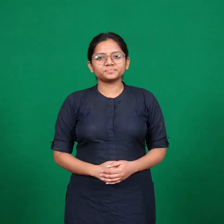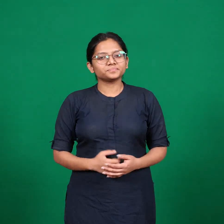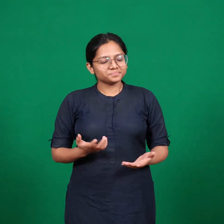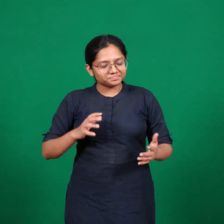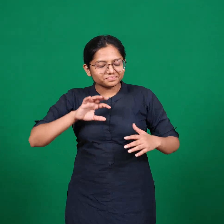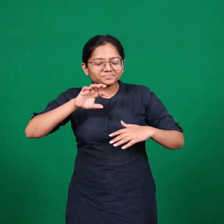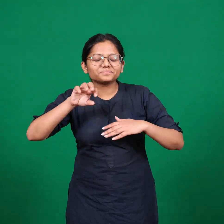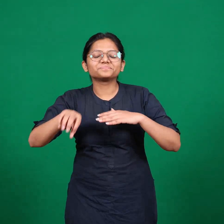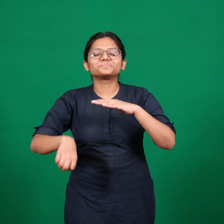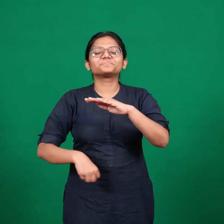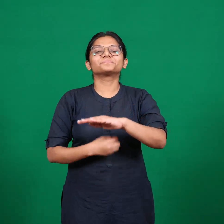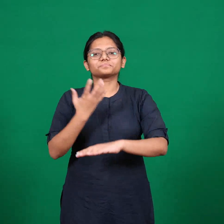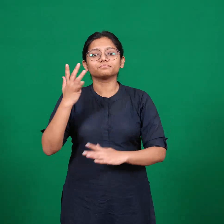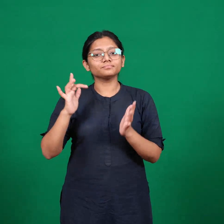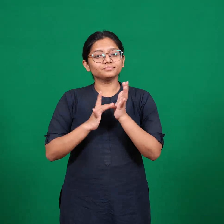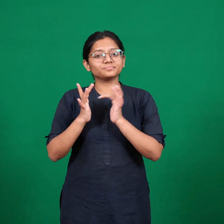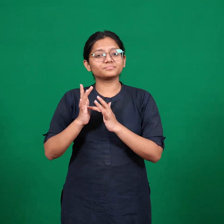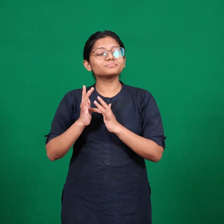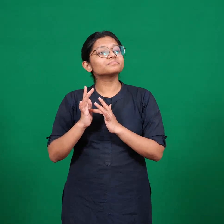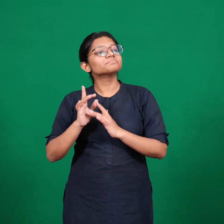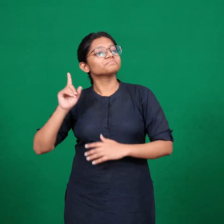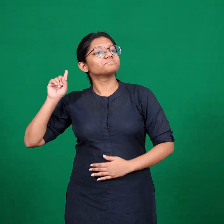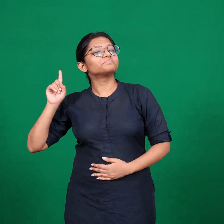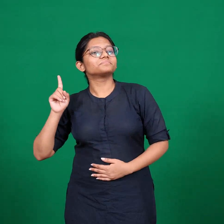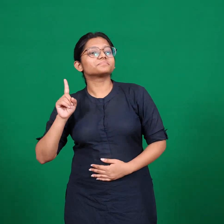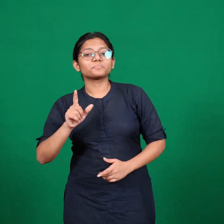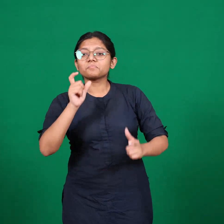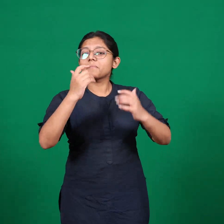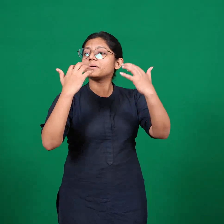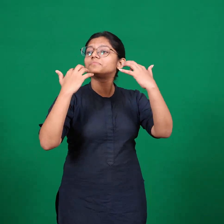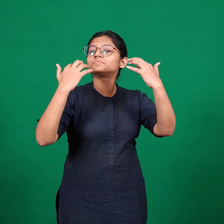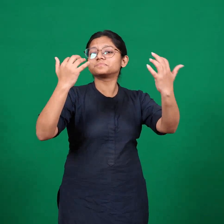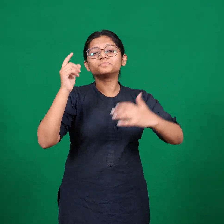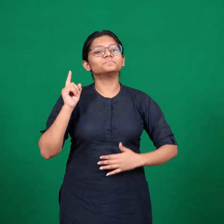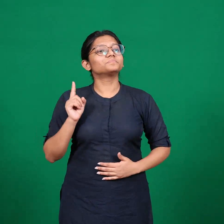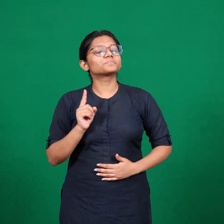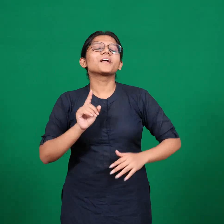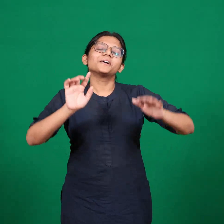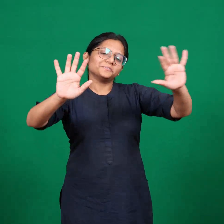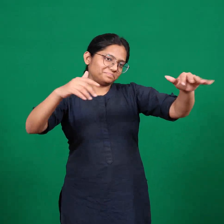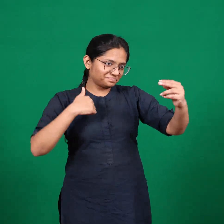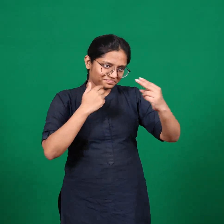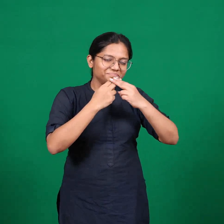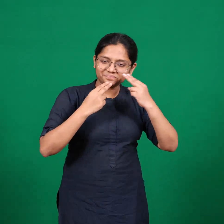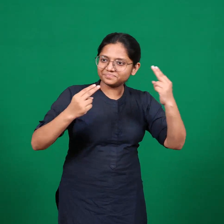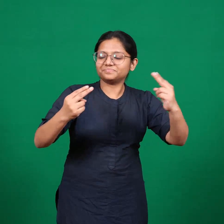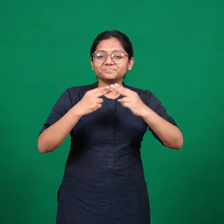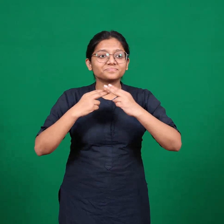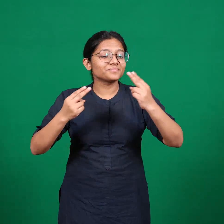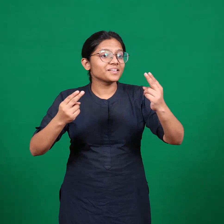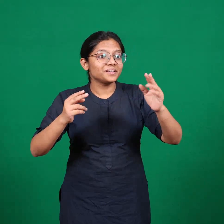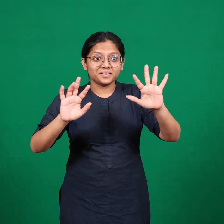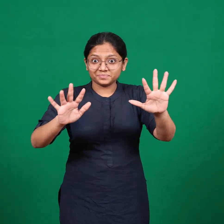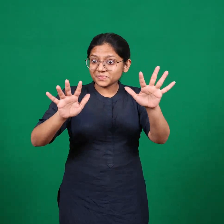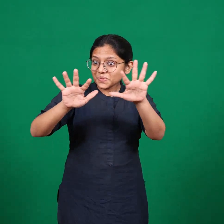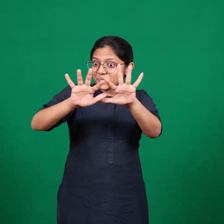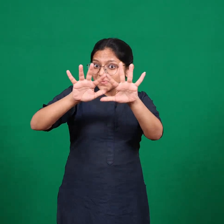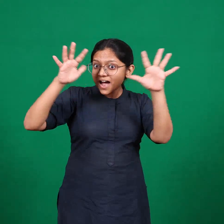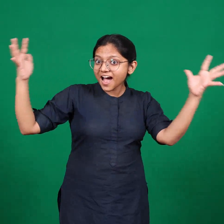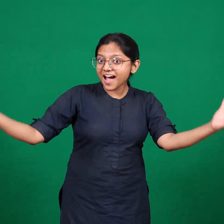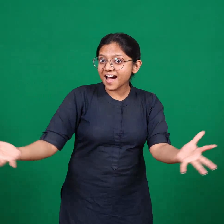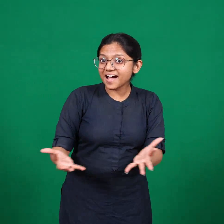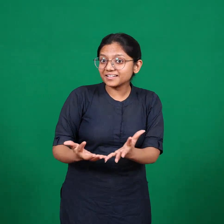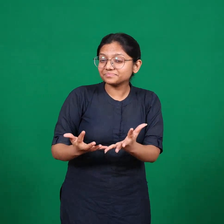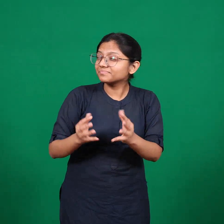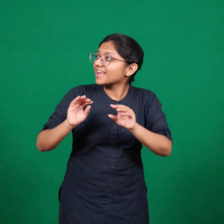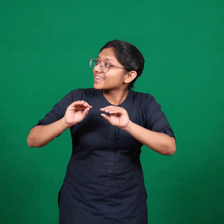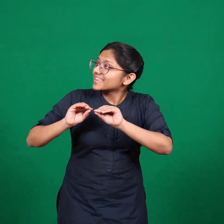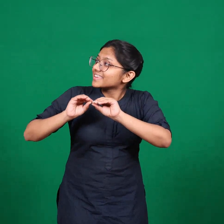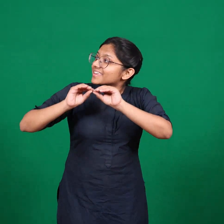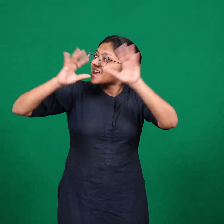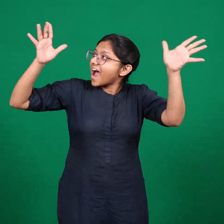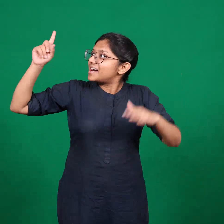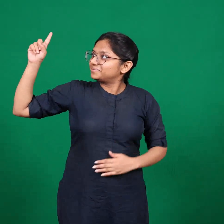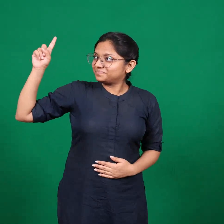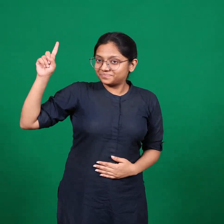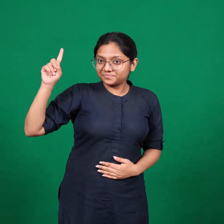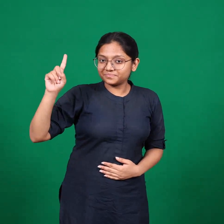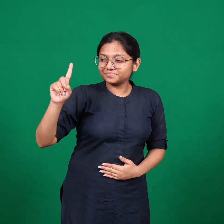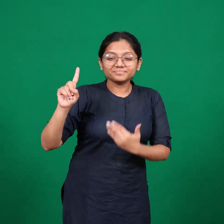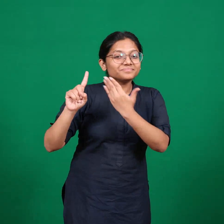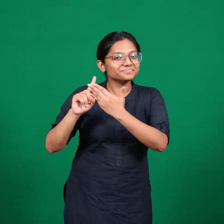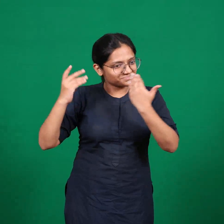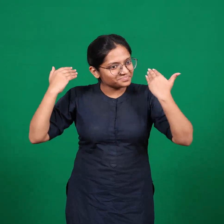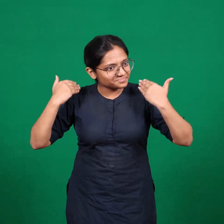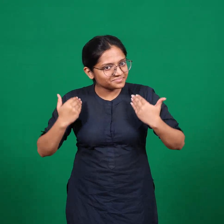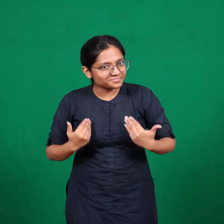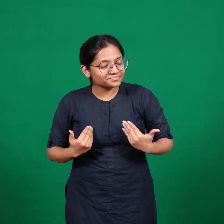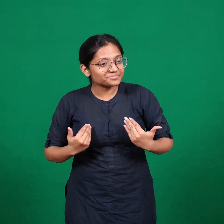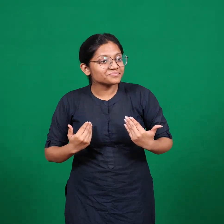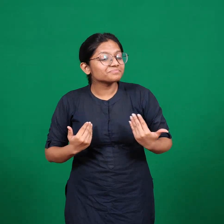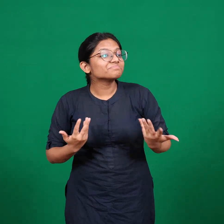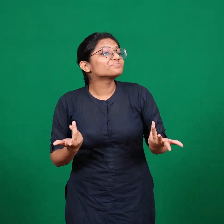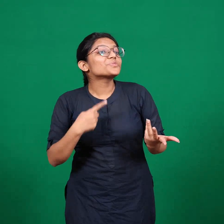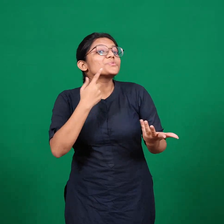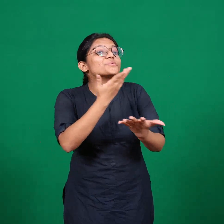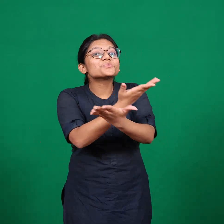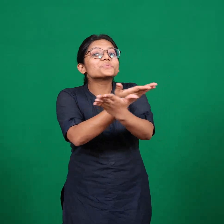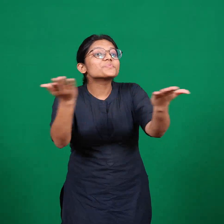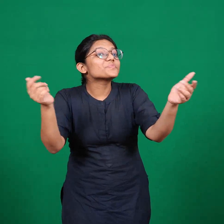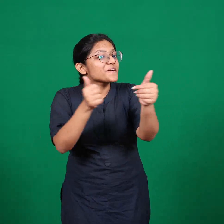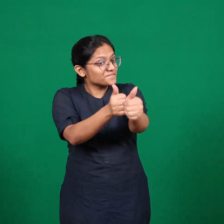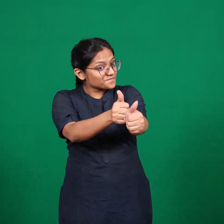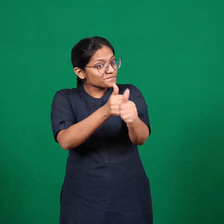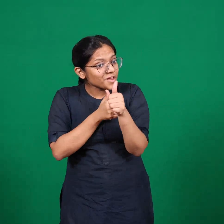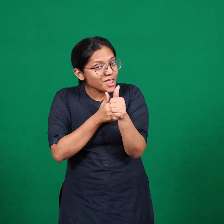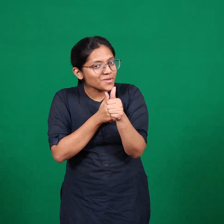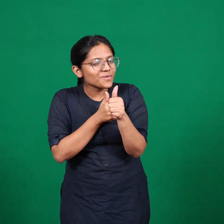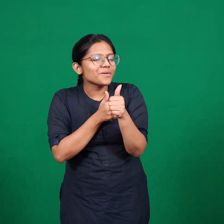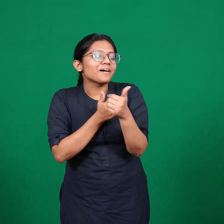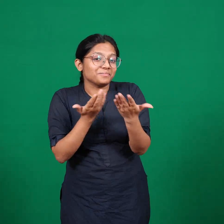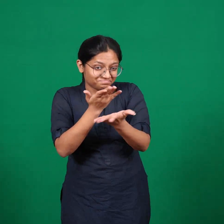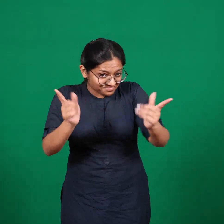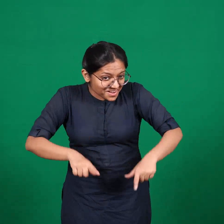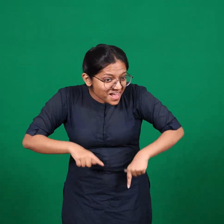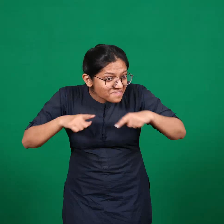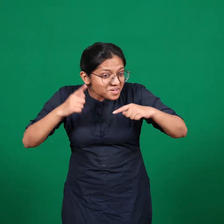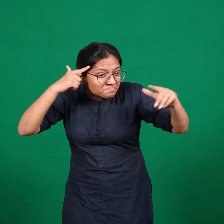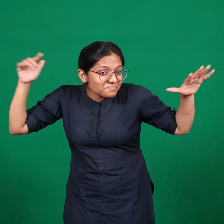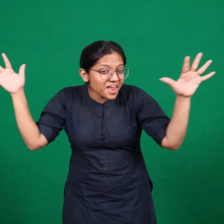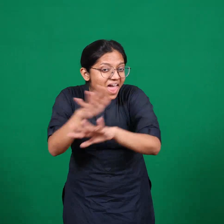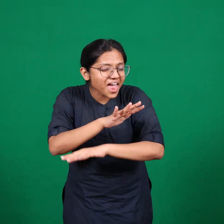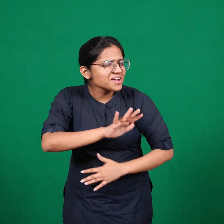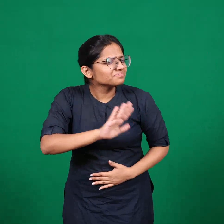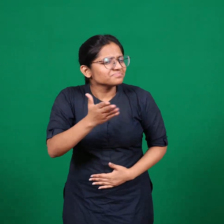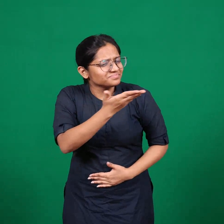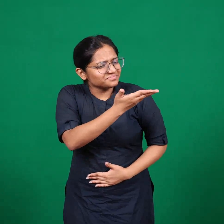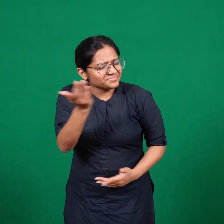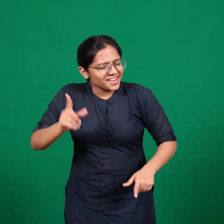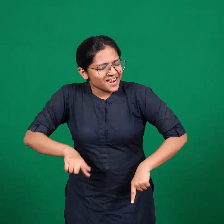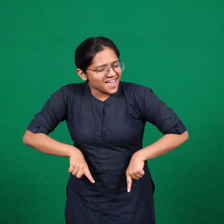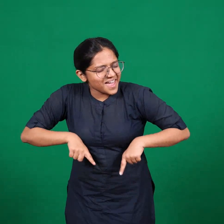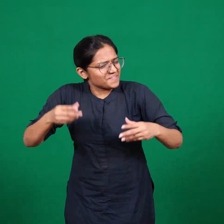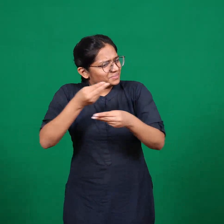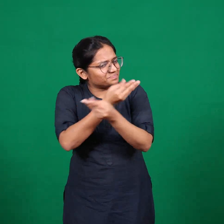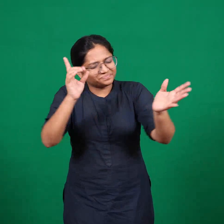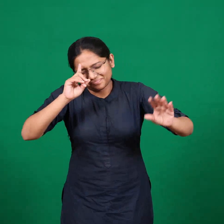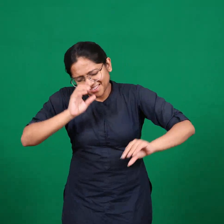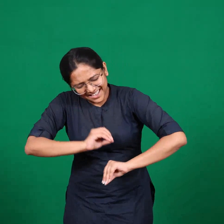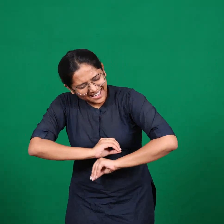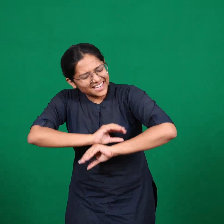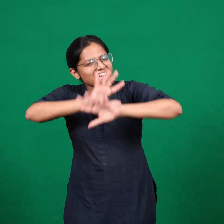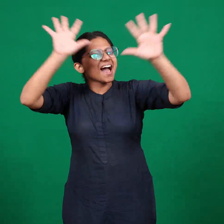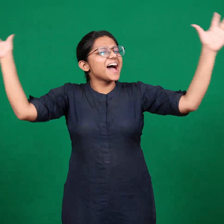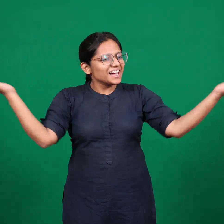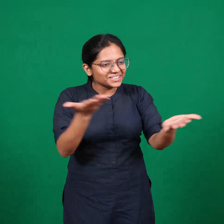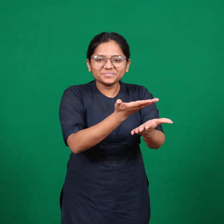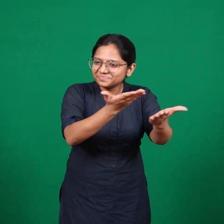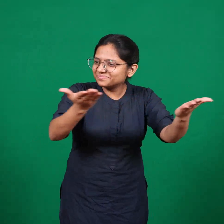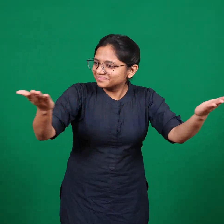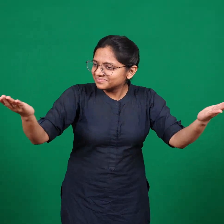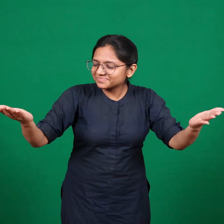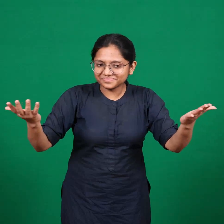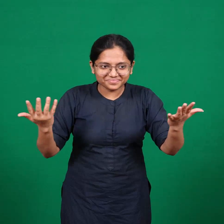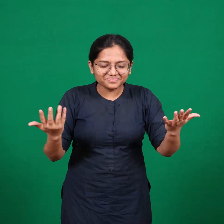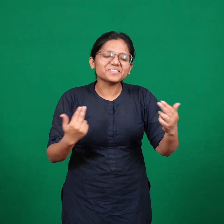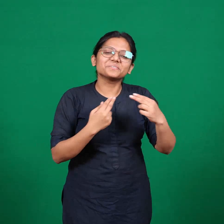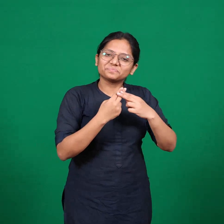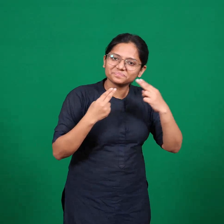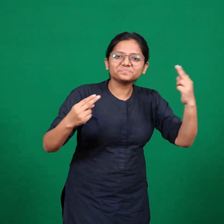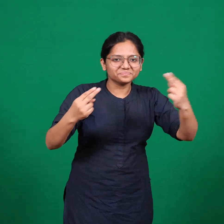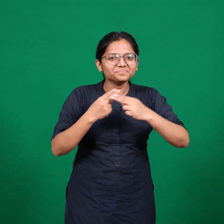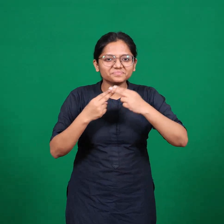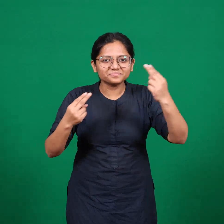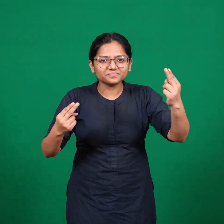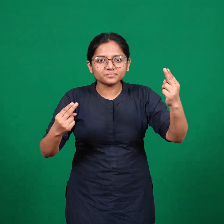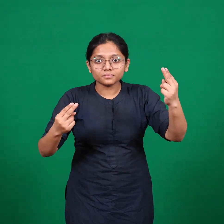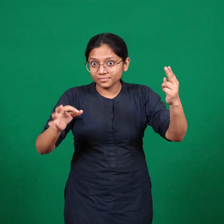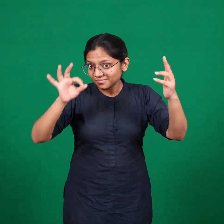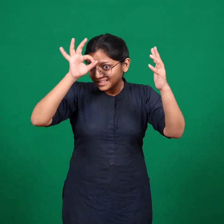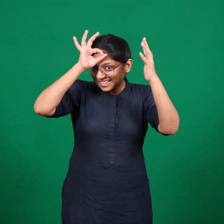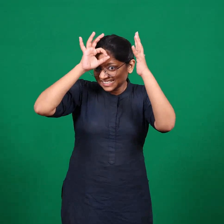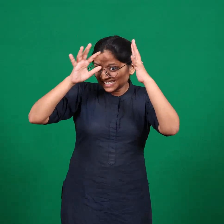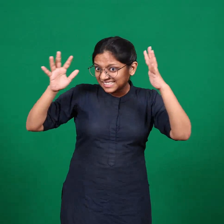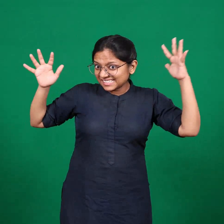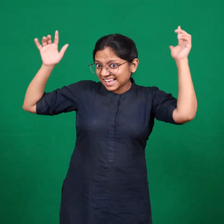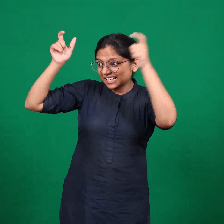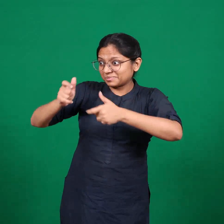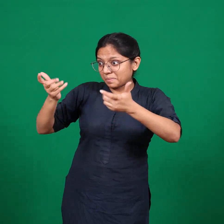Once again, Jesus spoke to the people and said, "I am the light of the world. Whoever follows Me will never walk in the darkness, but will have the light of life."